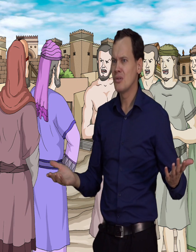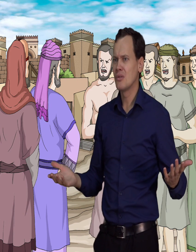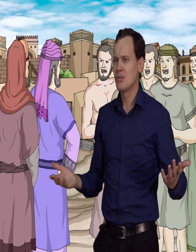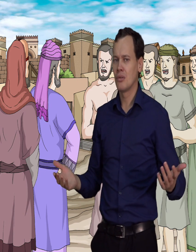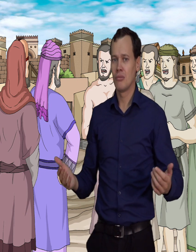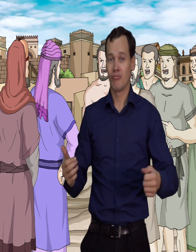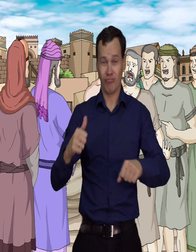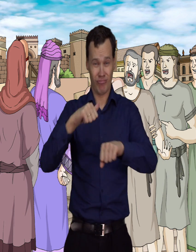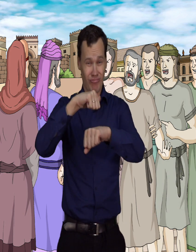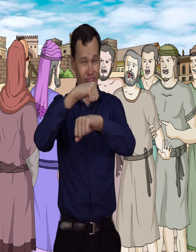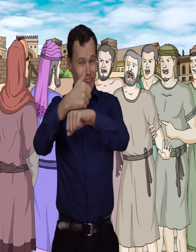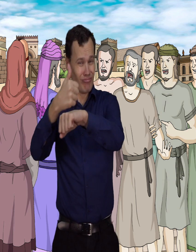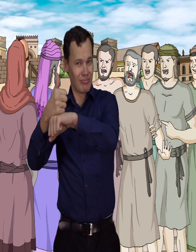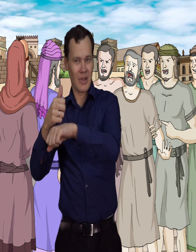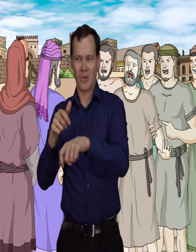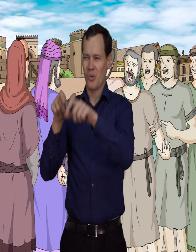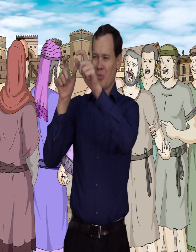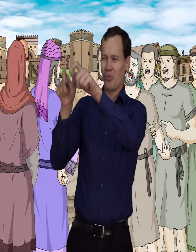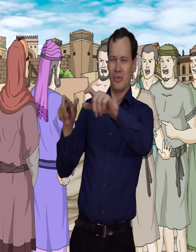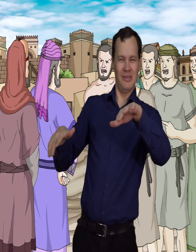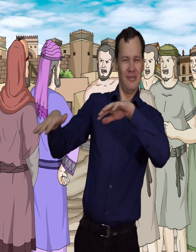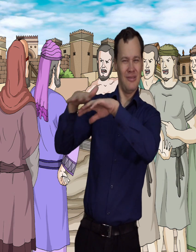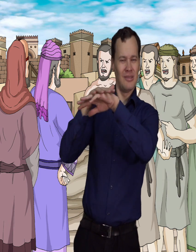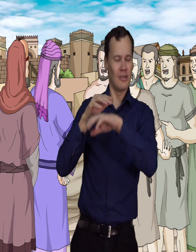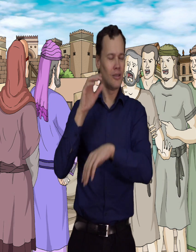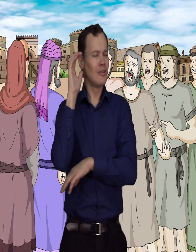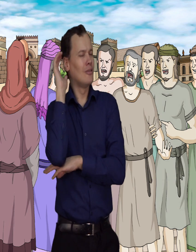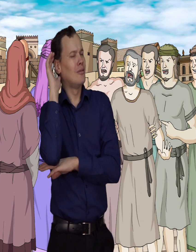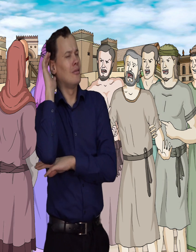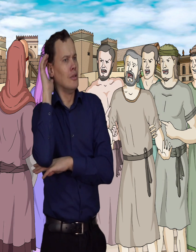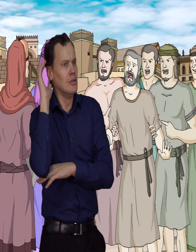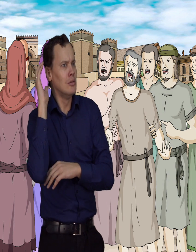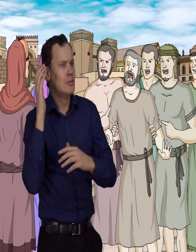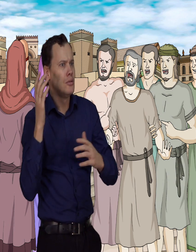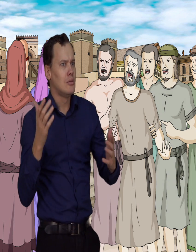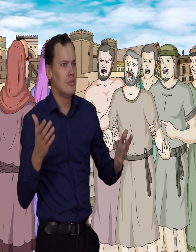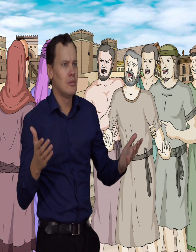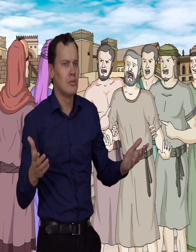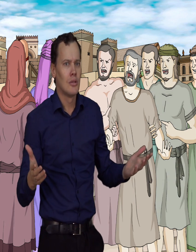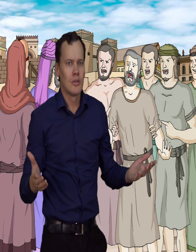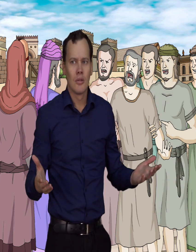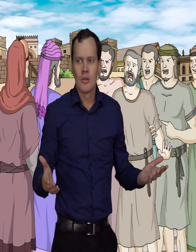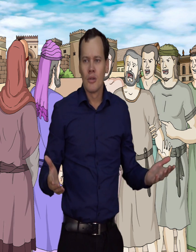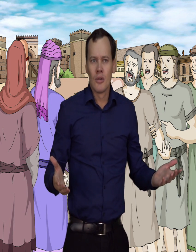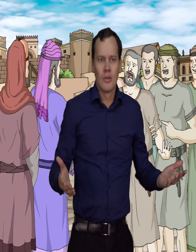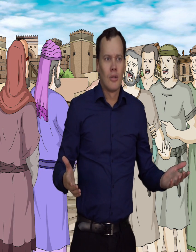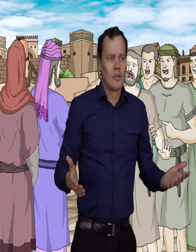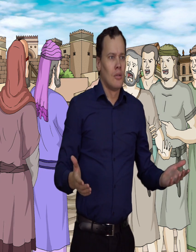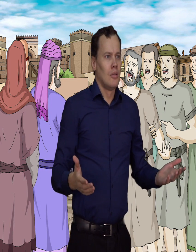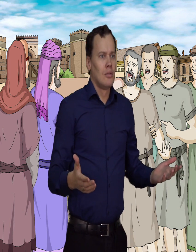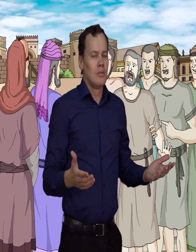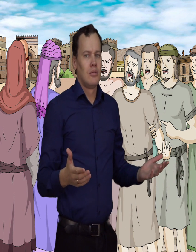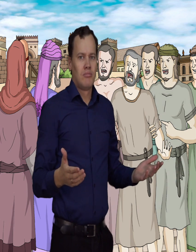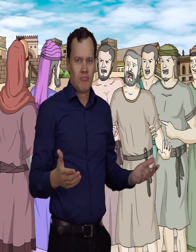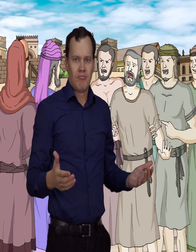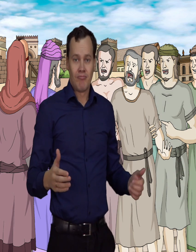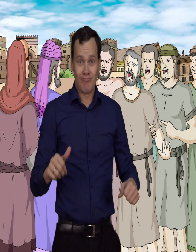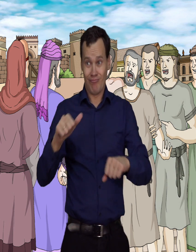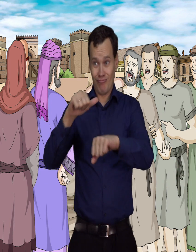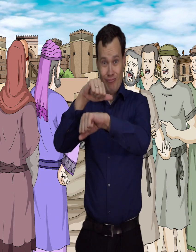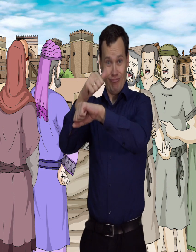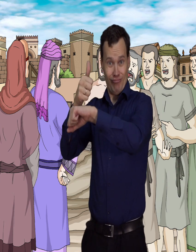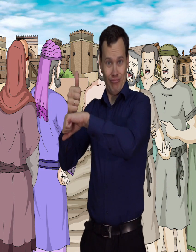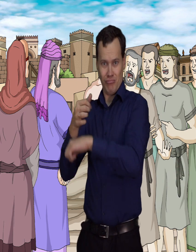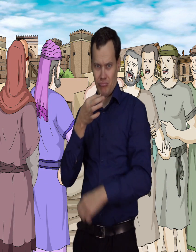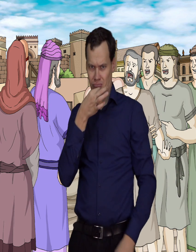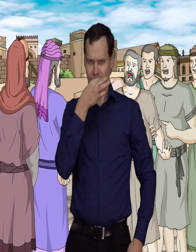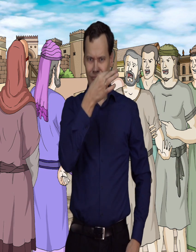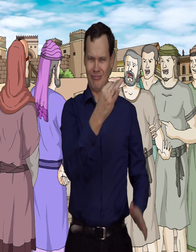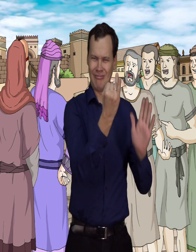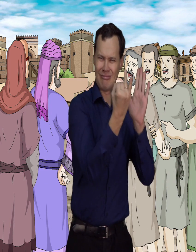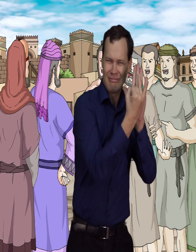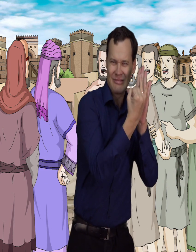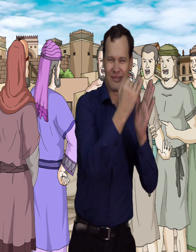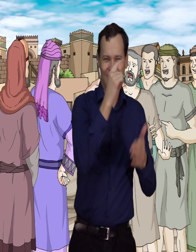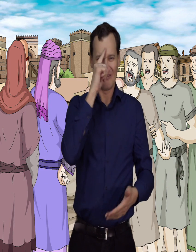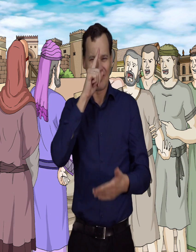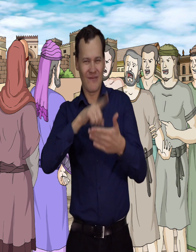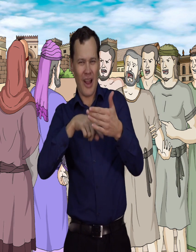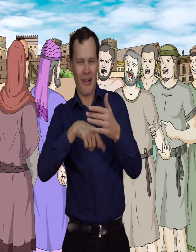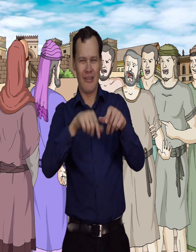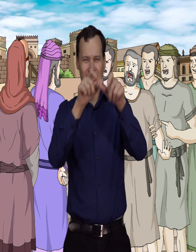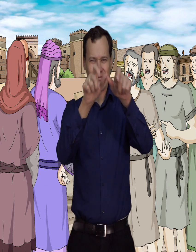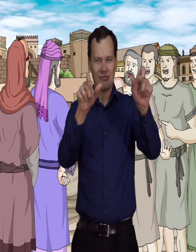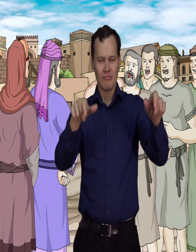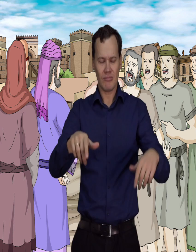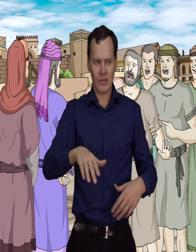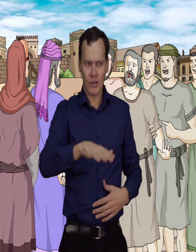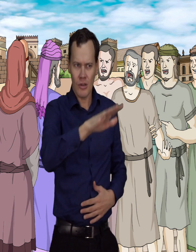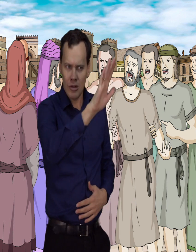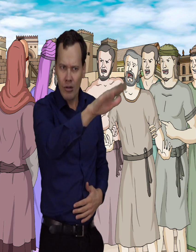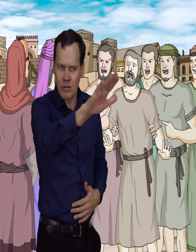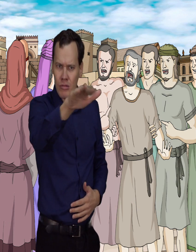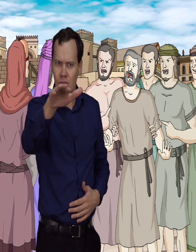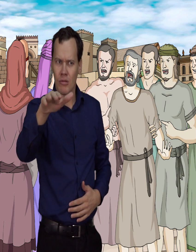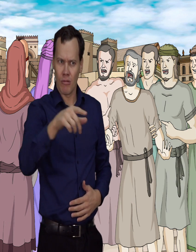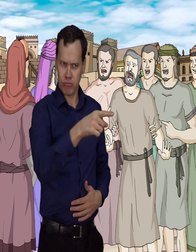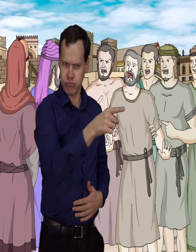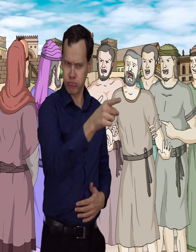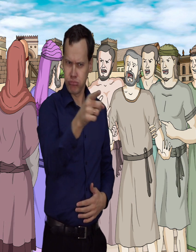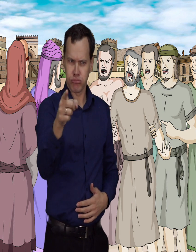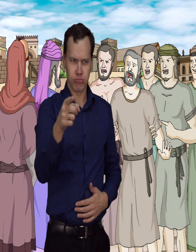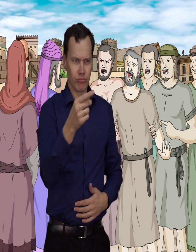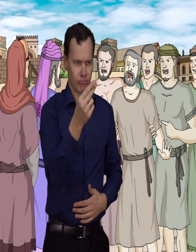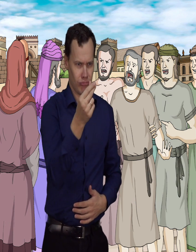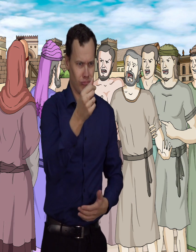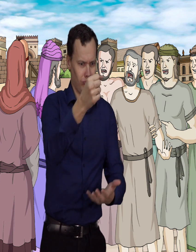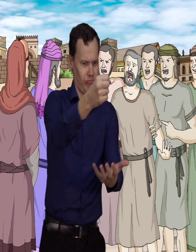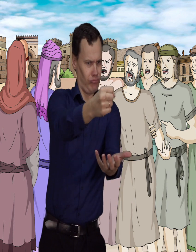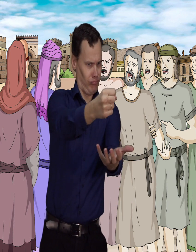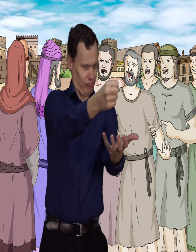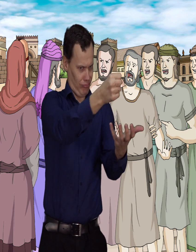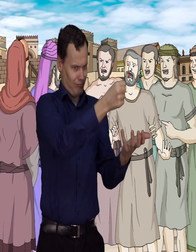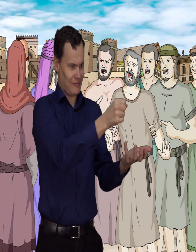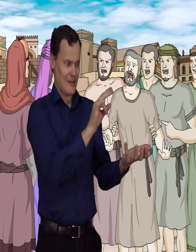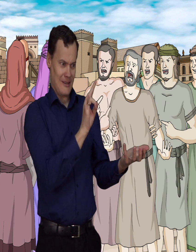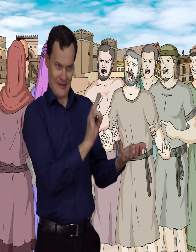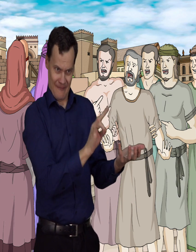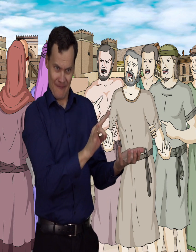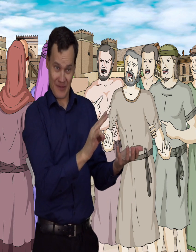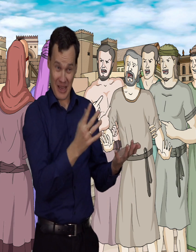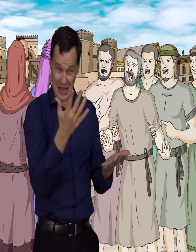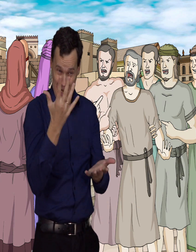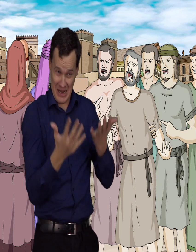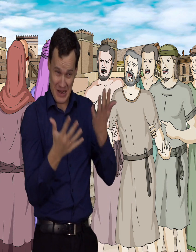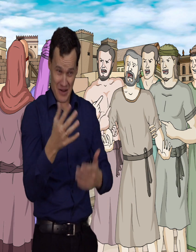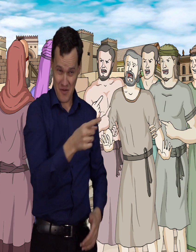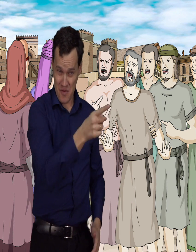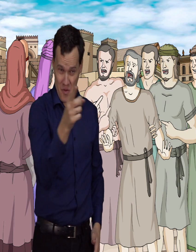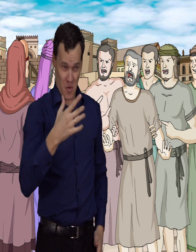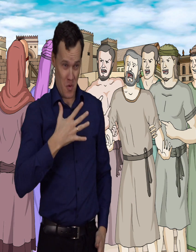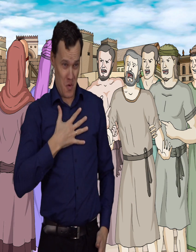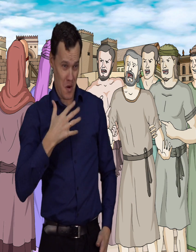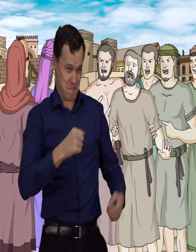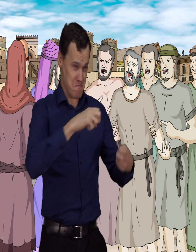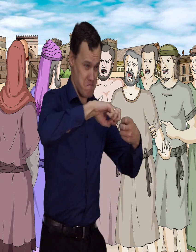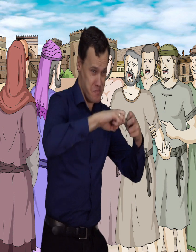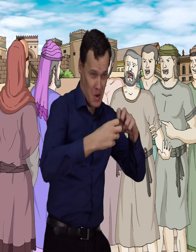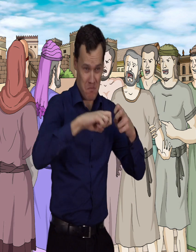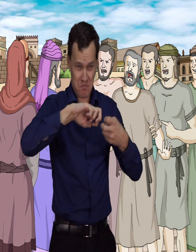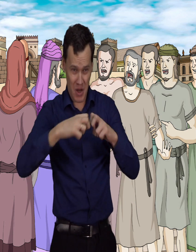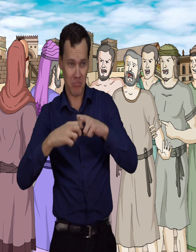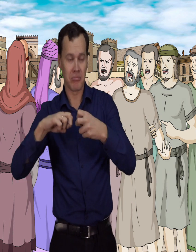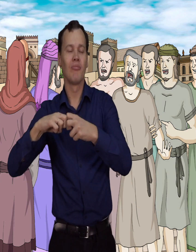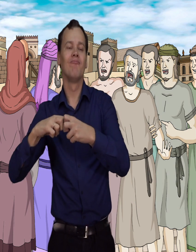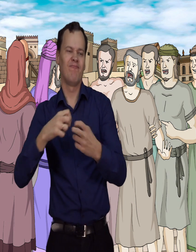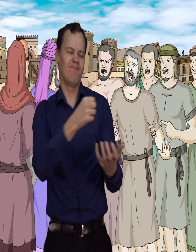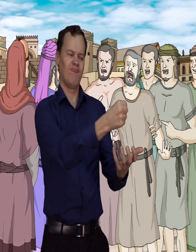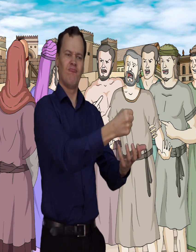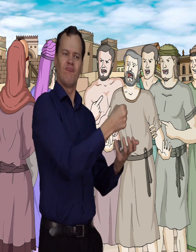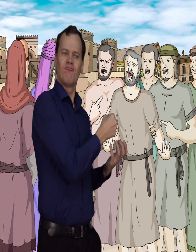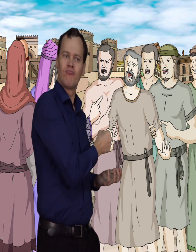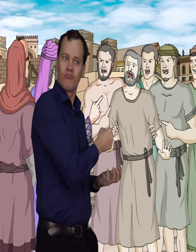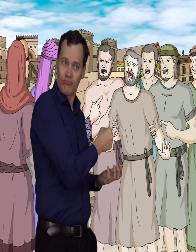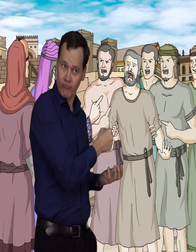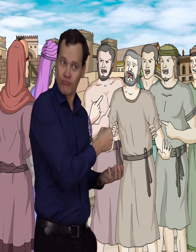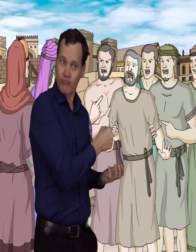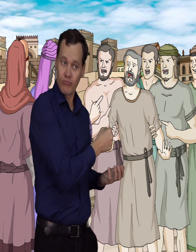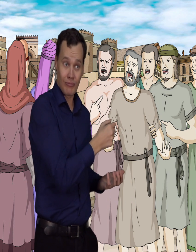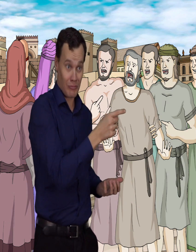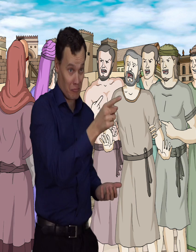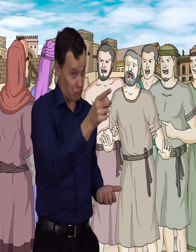They are all defying Caesar’s decrees, saying that there is another king, named Jesus!”